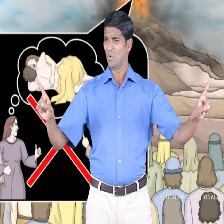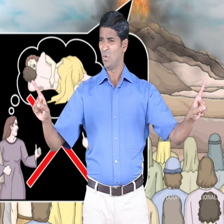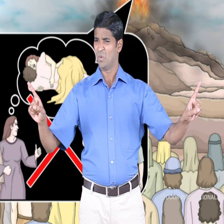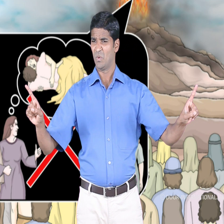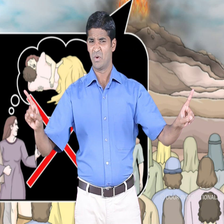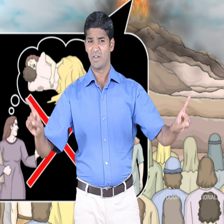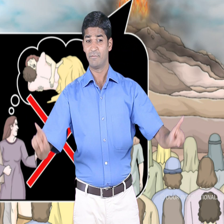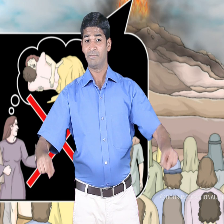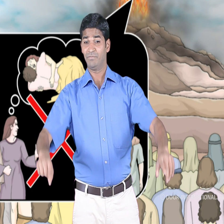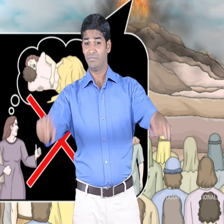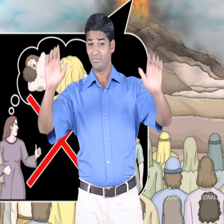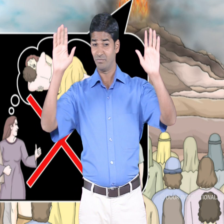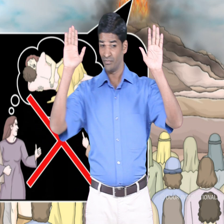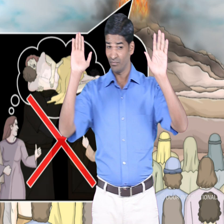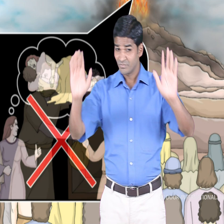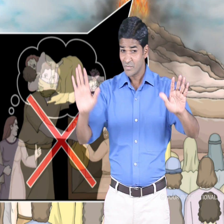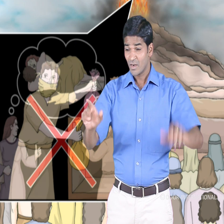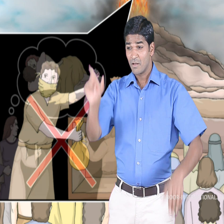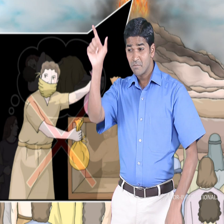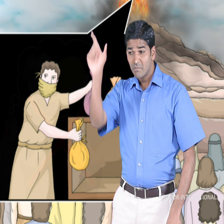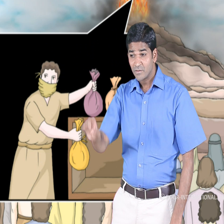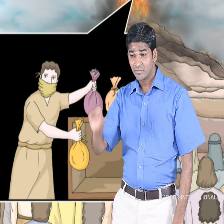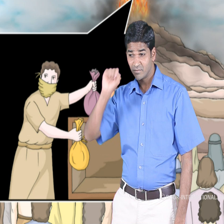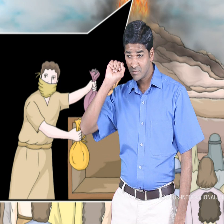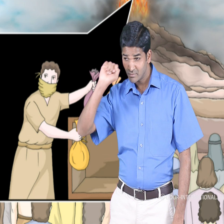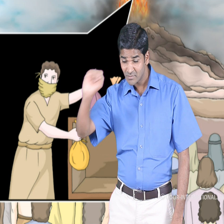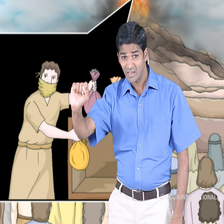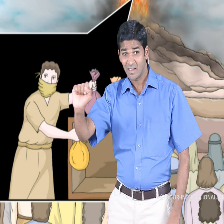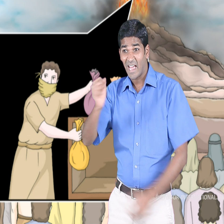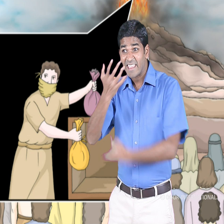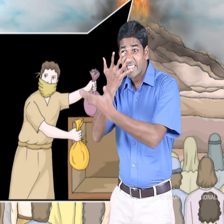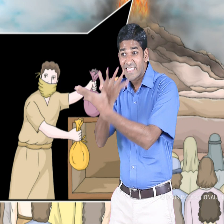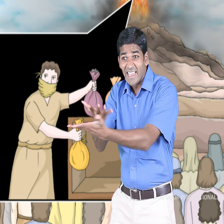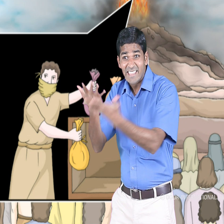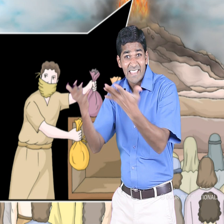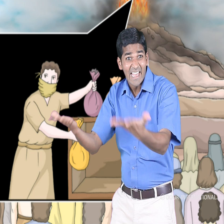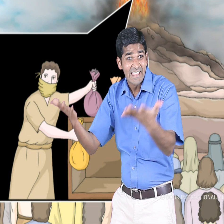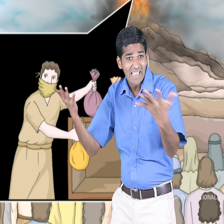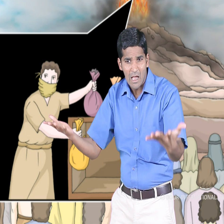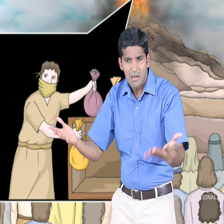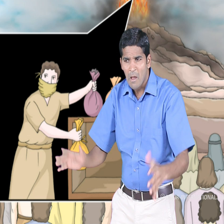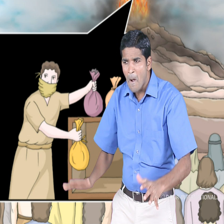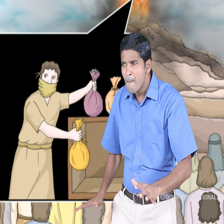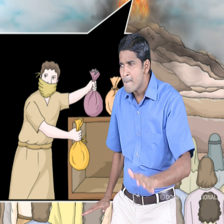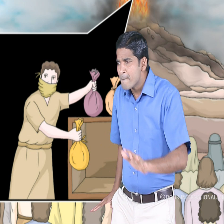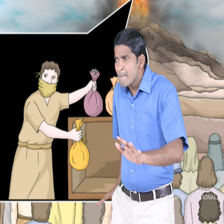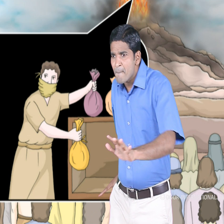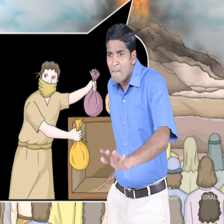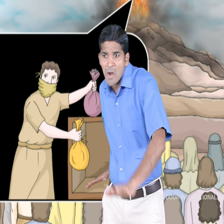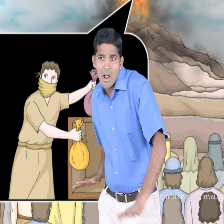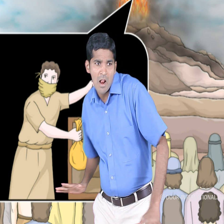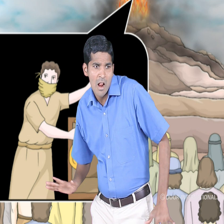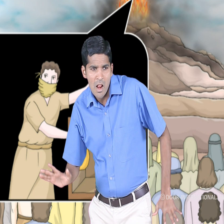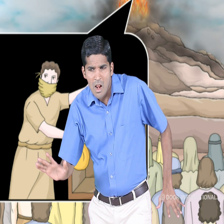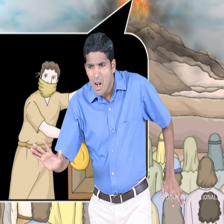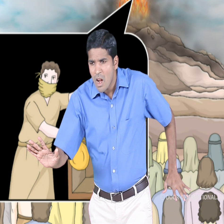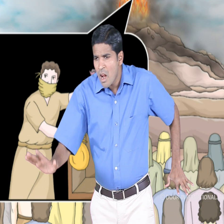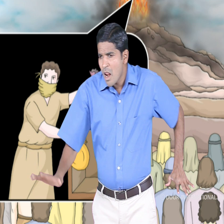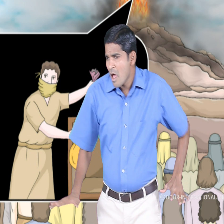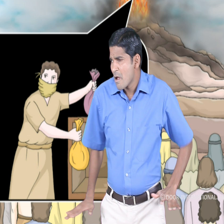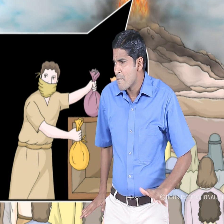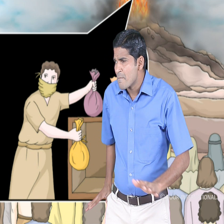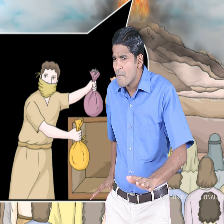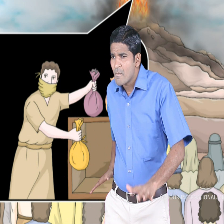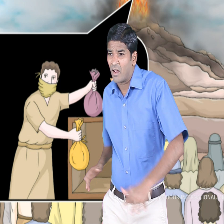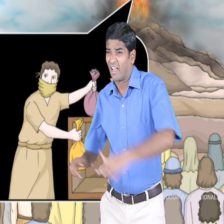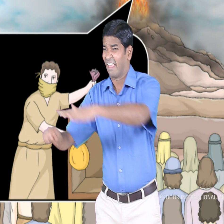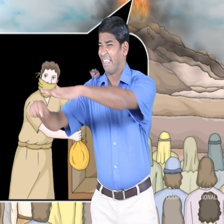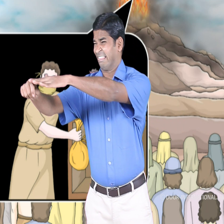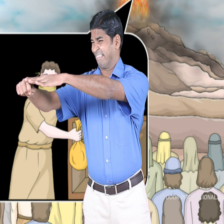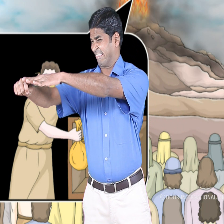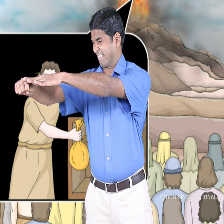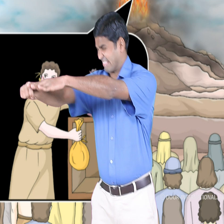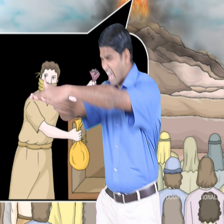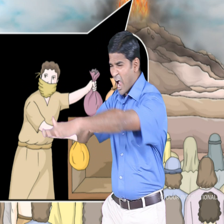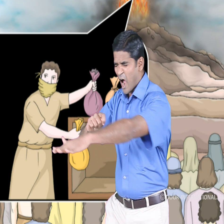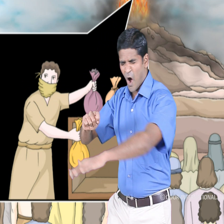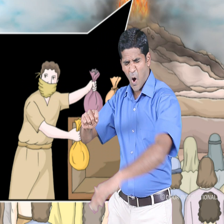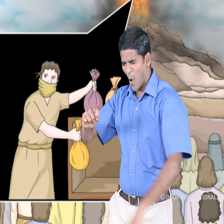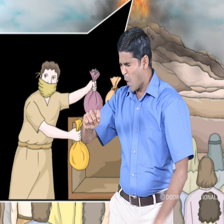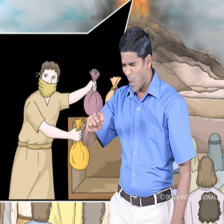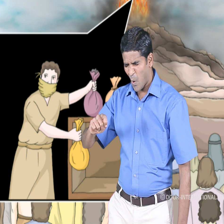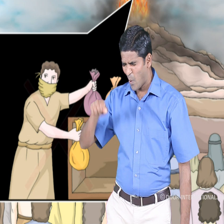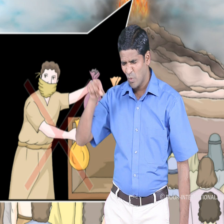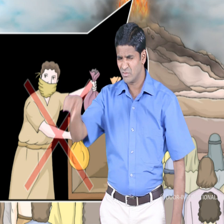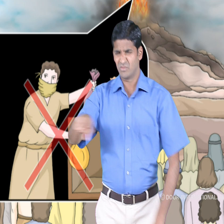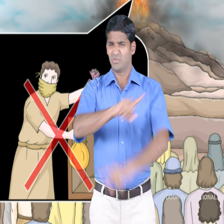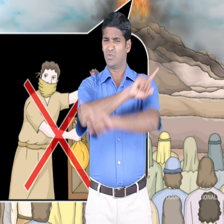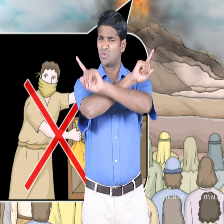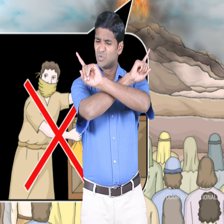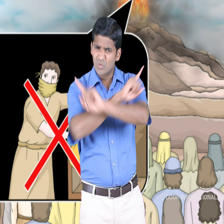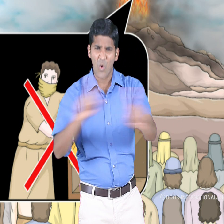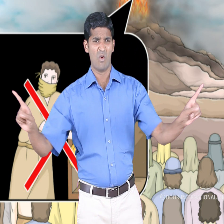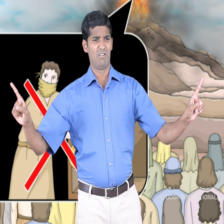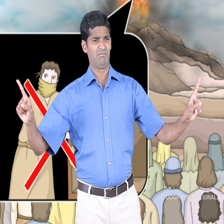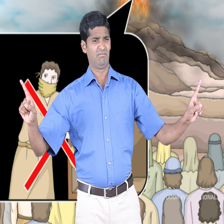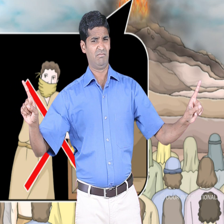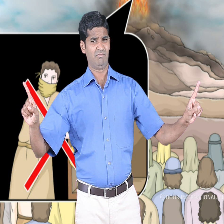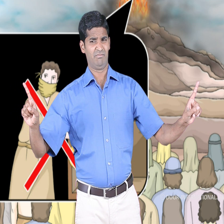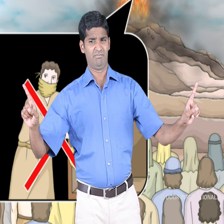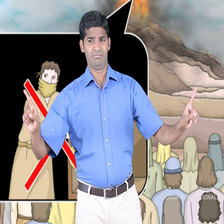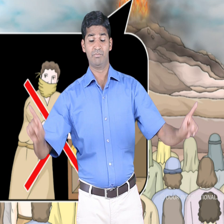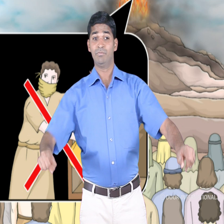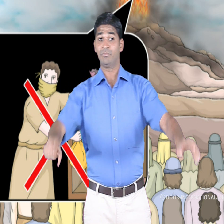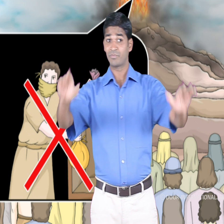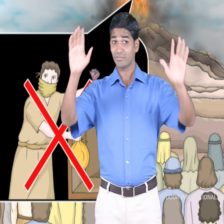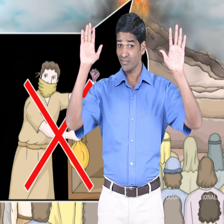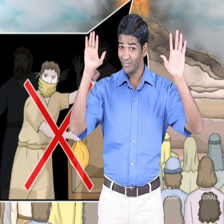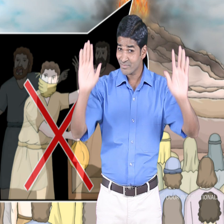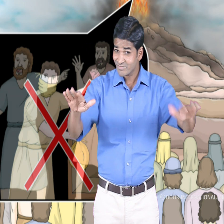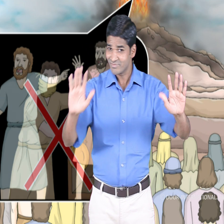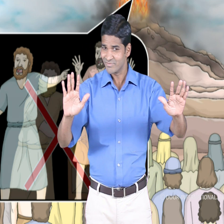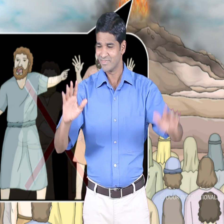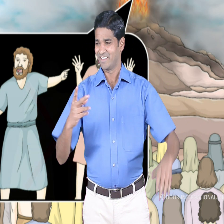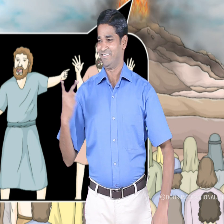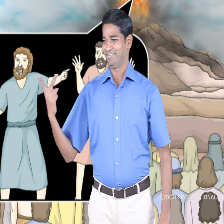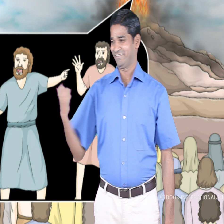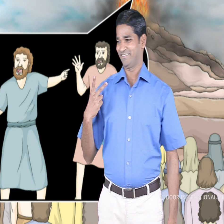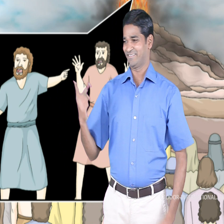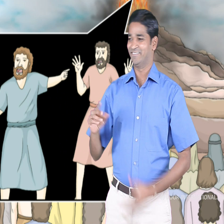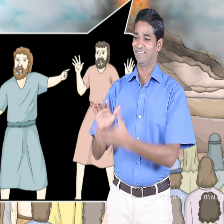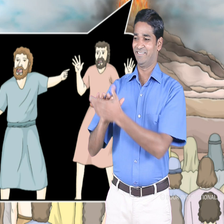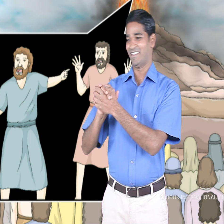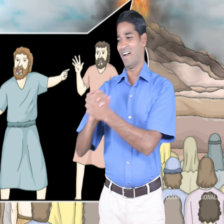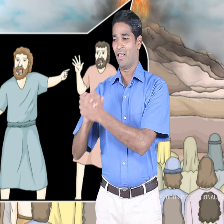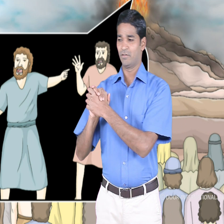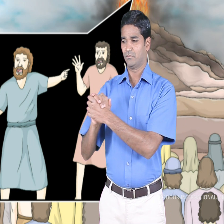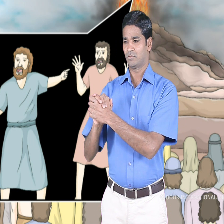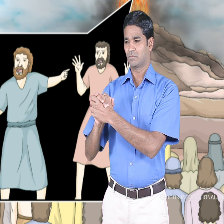You shall not steal.